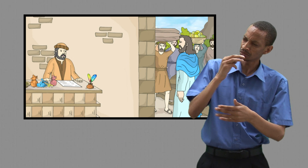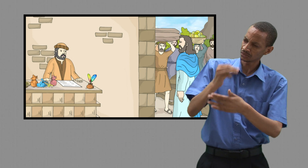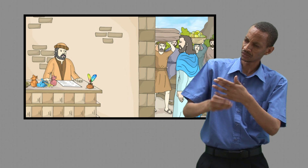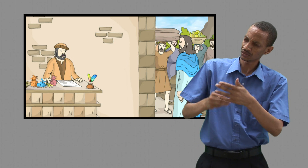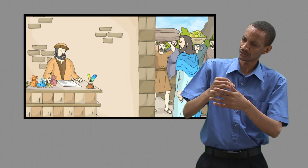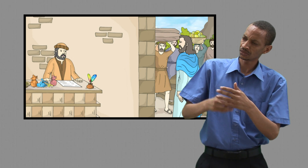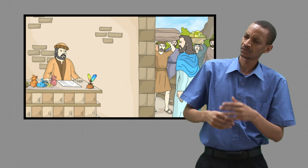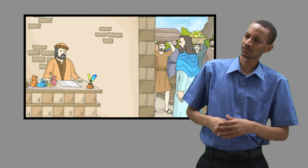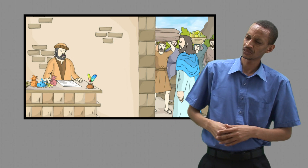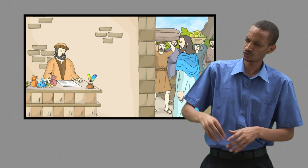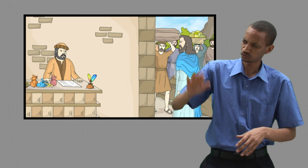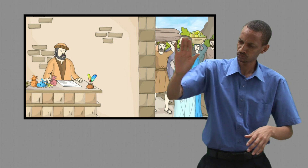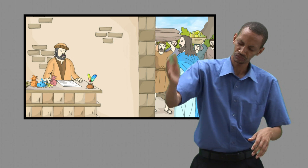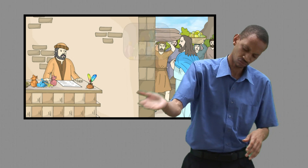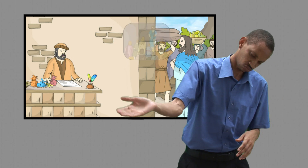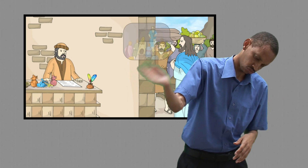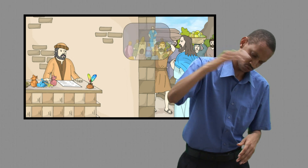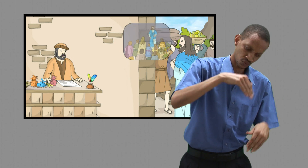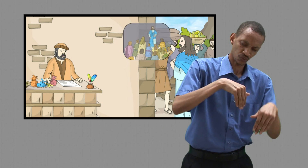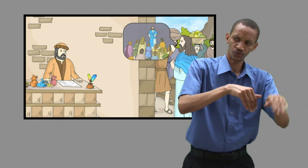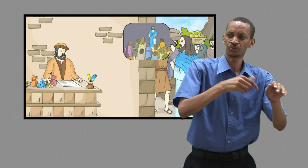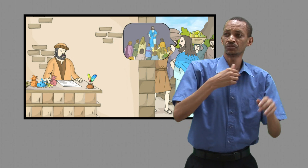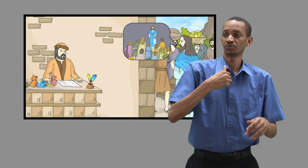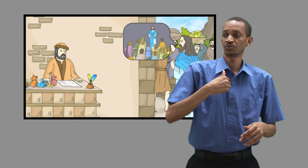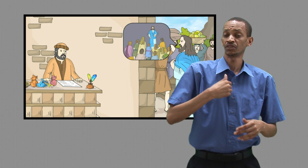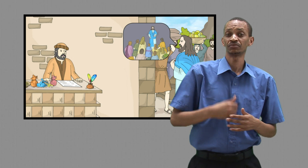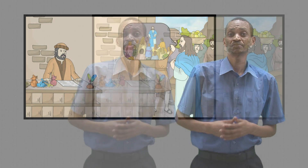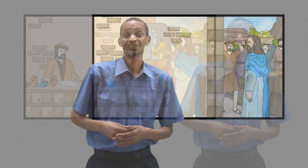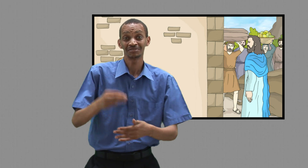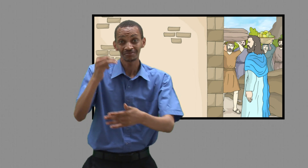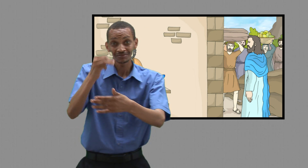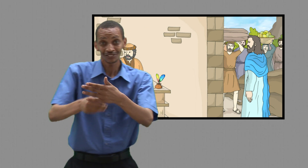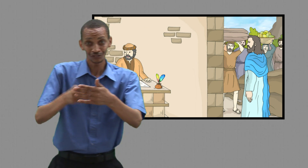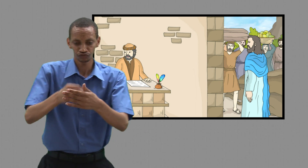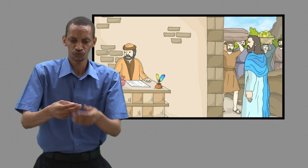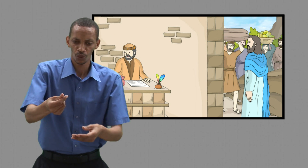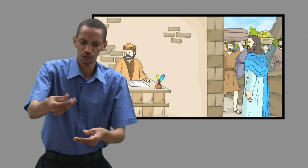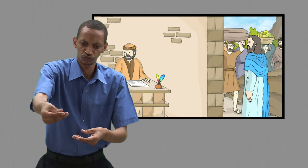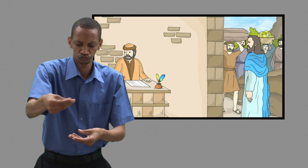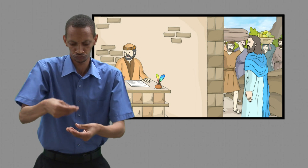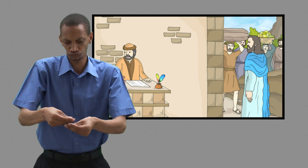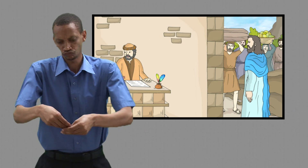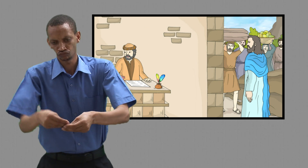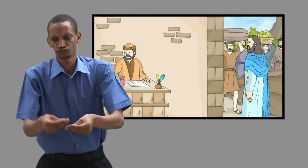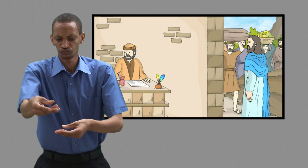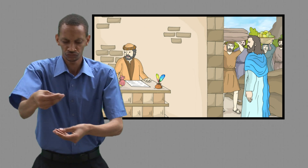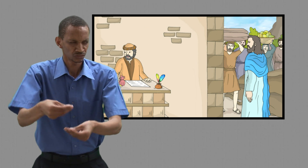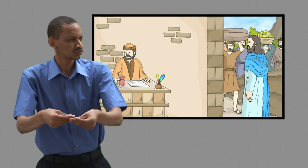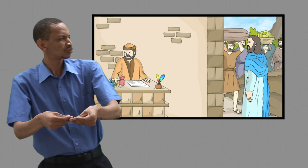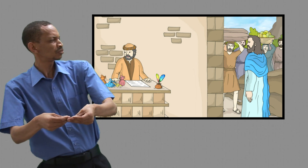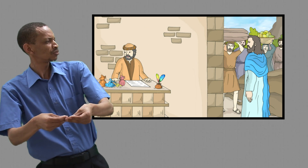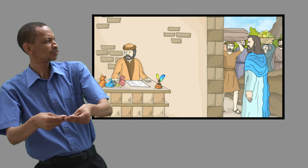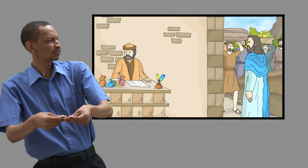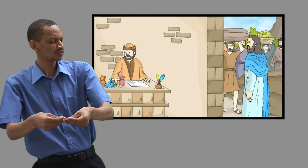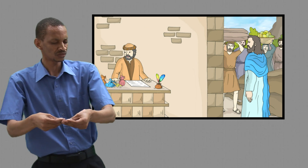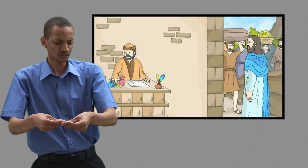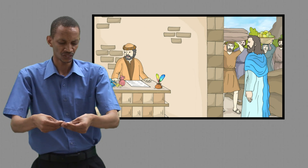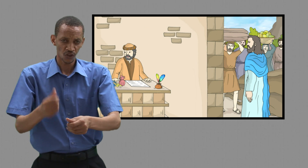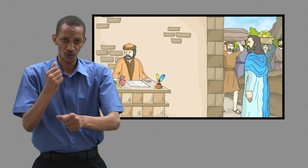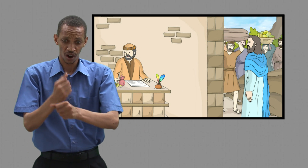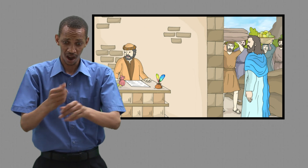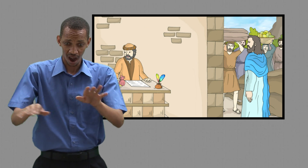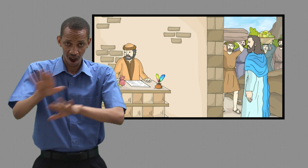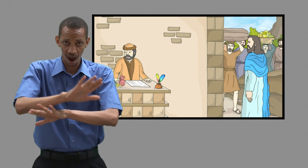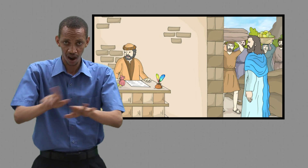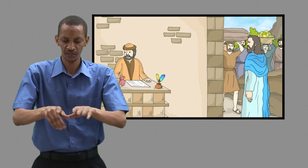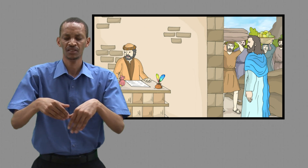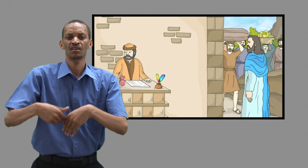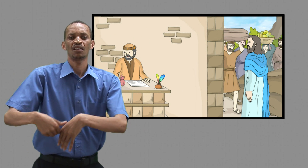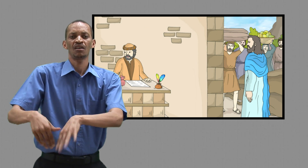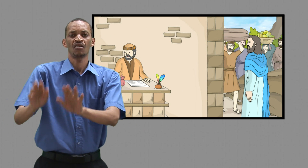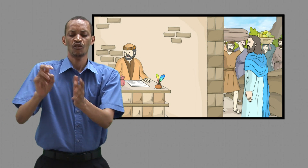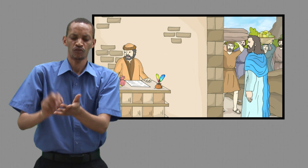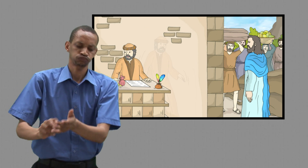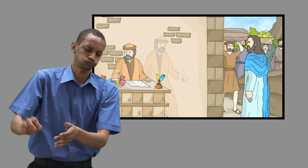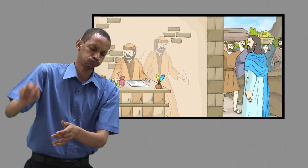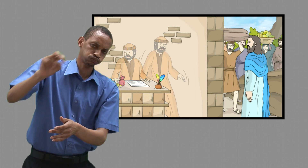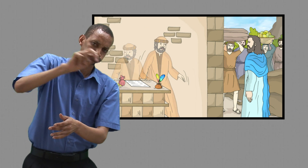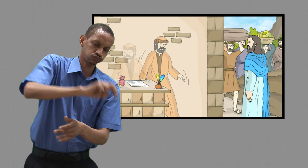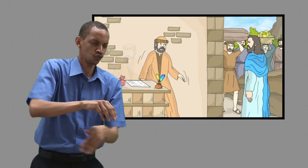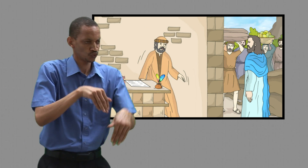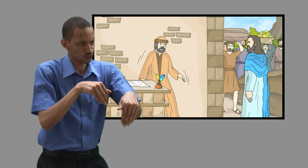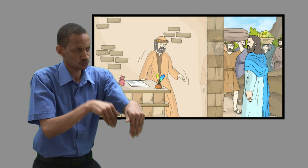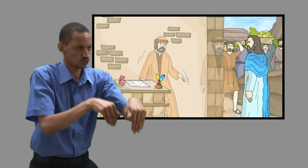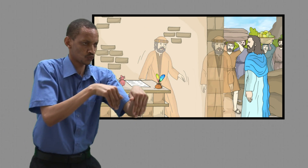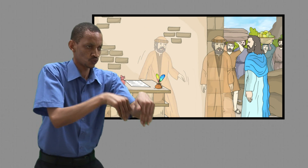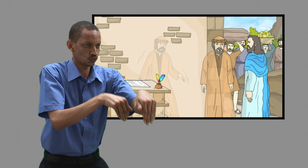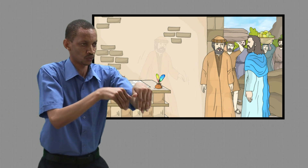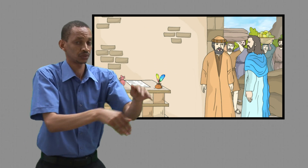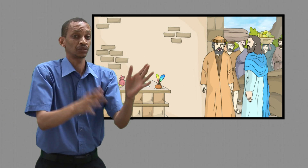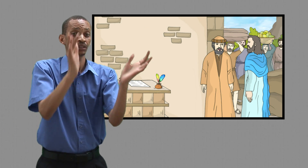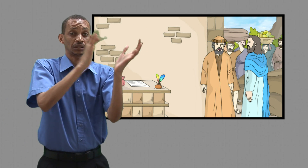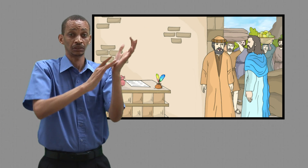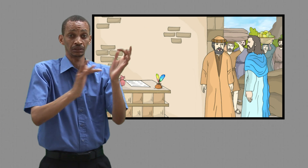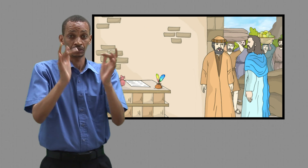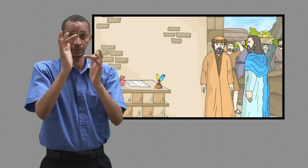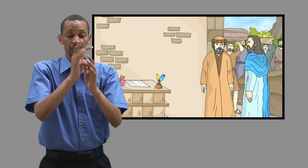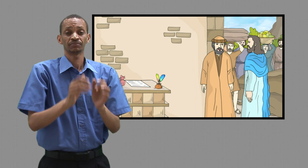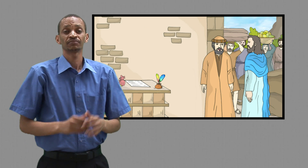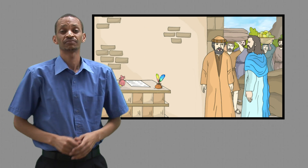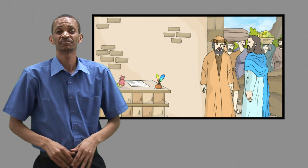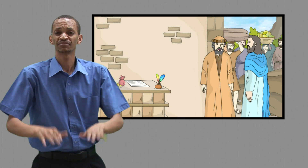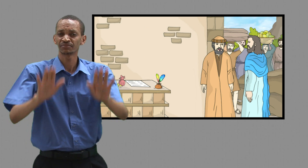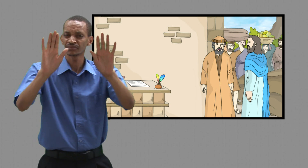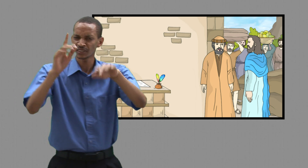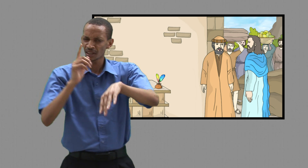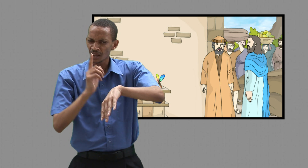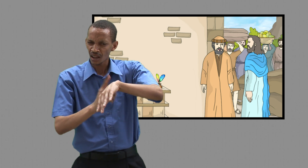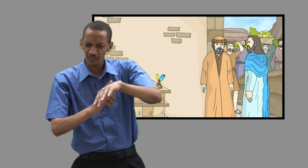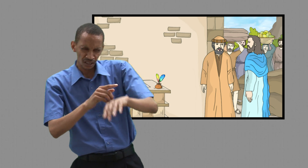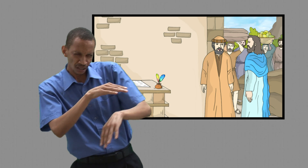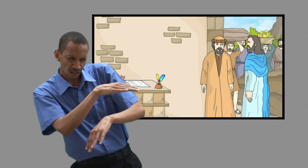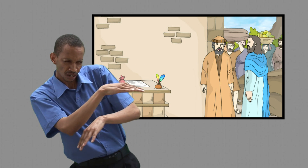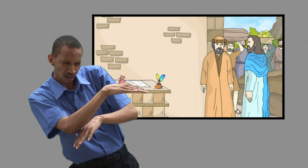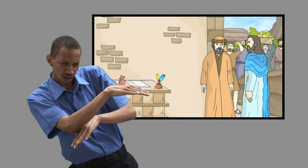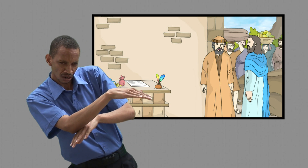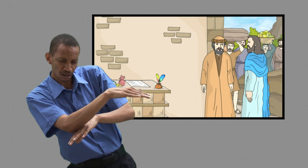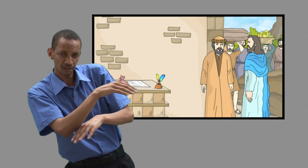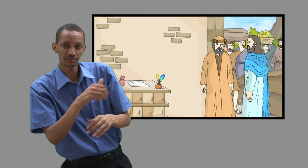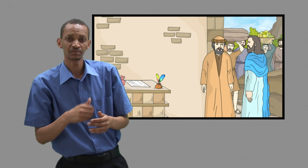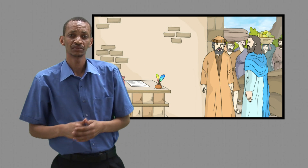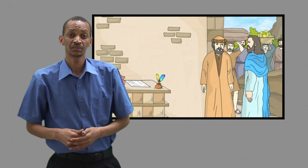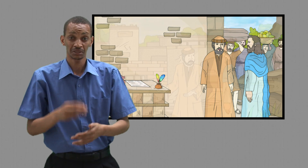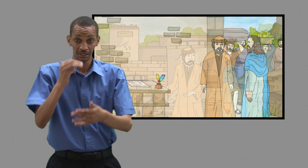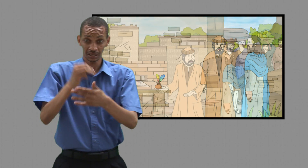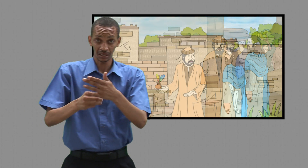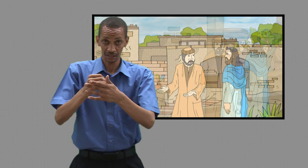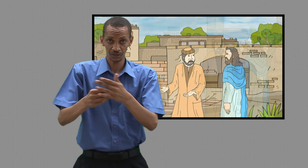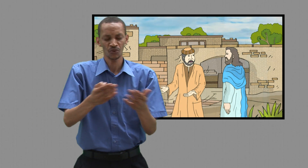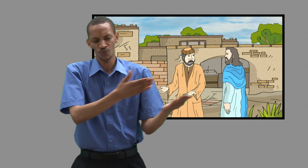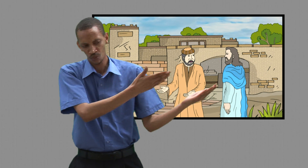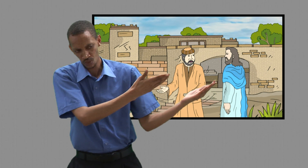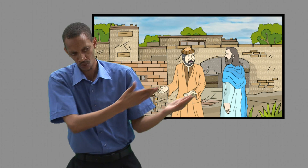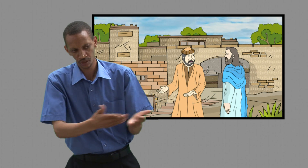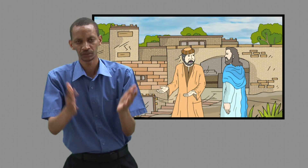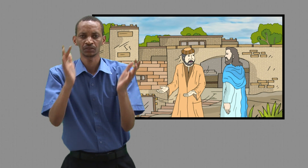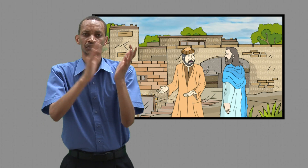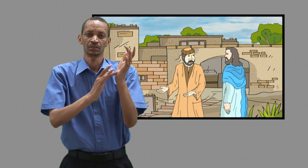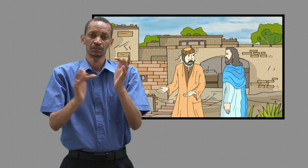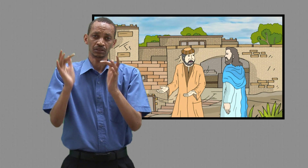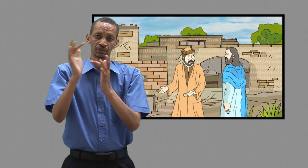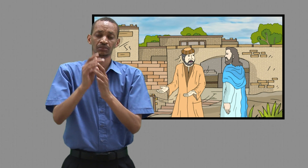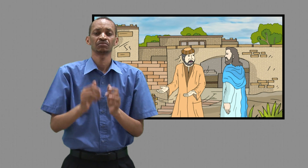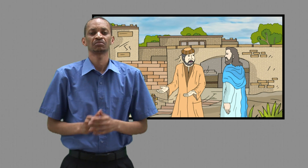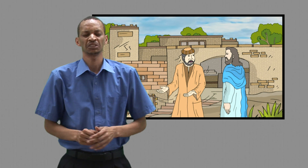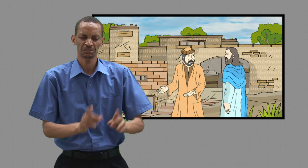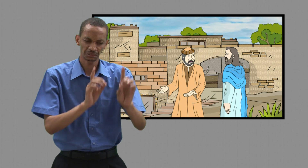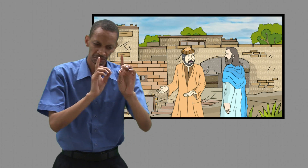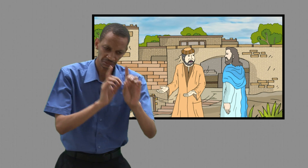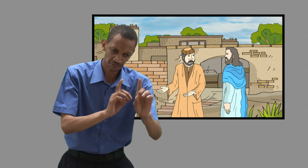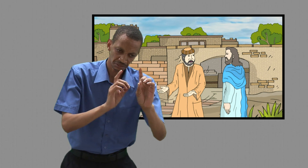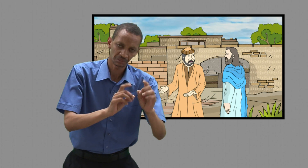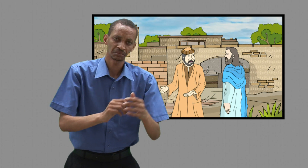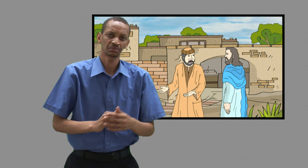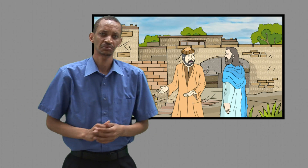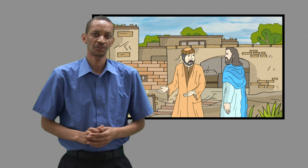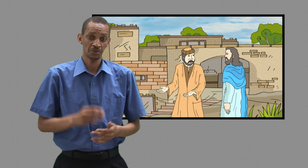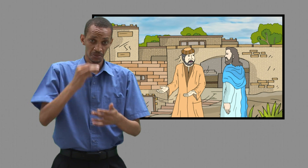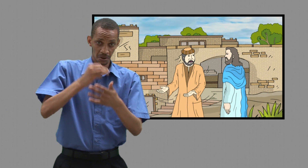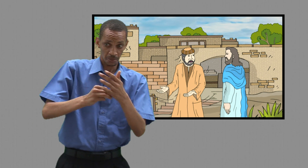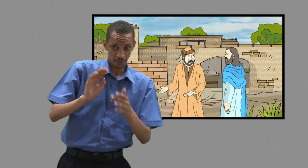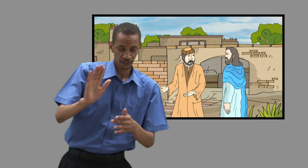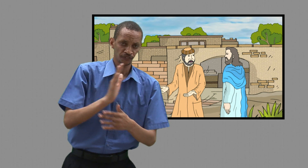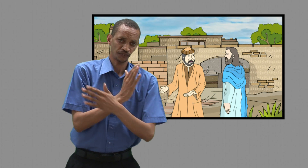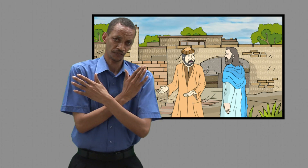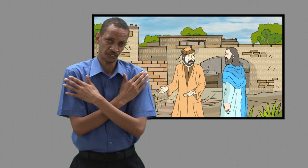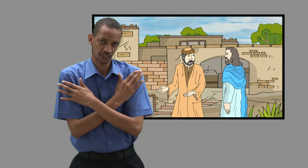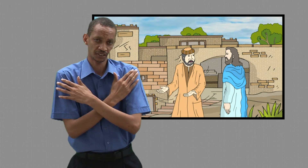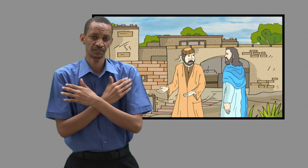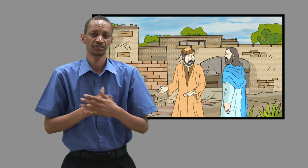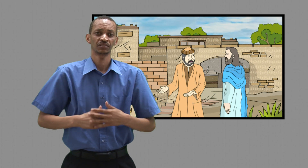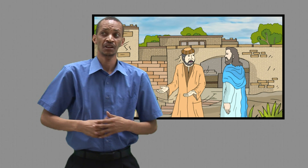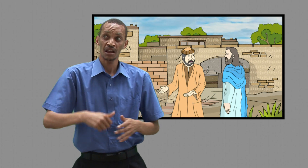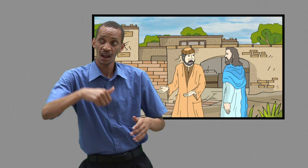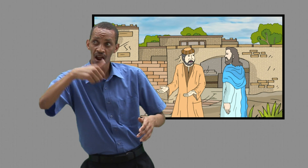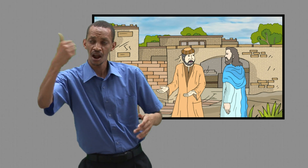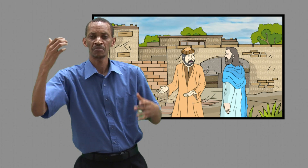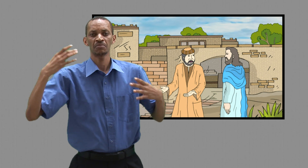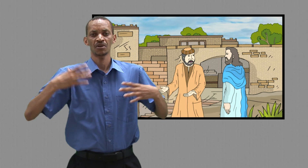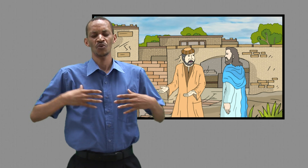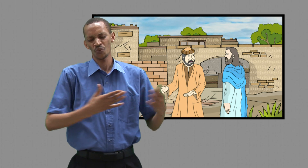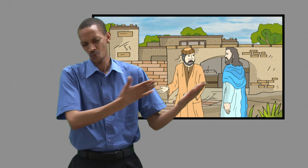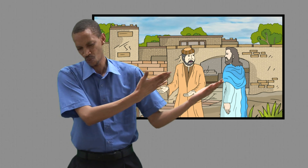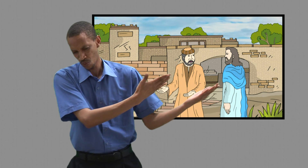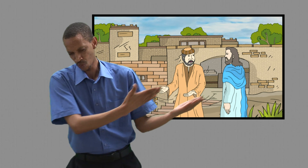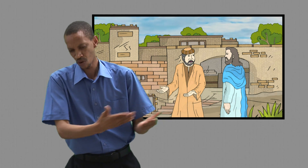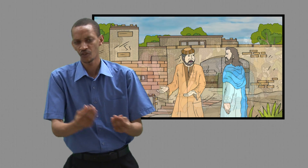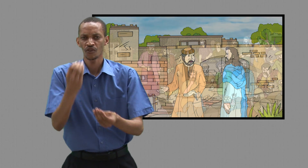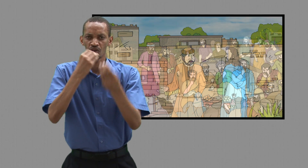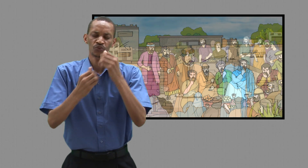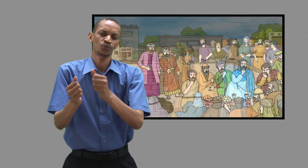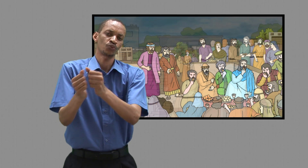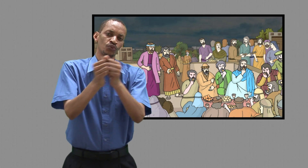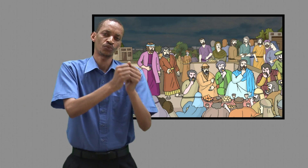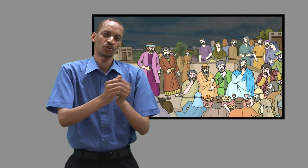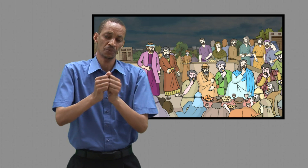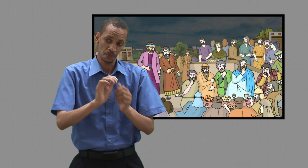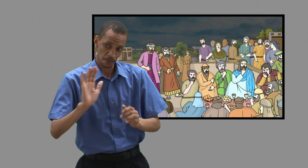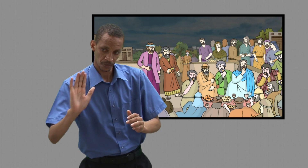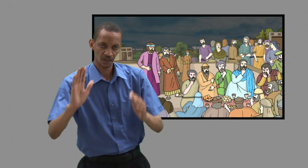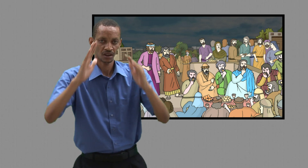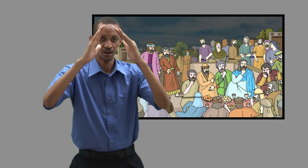“Follow Me,” He told him, and Levi got up and followed Him.